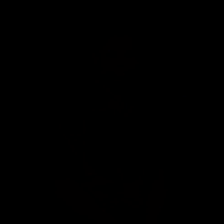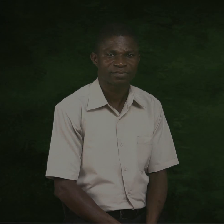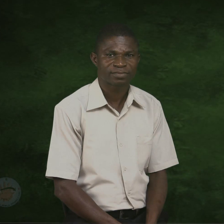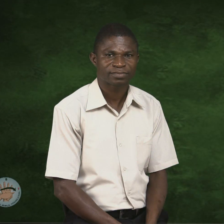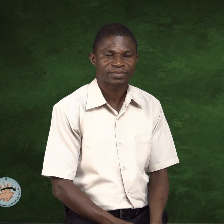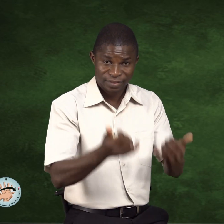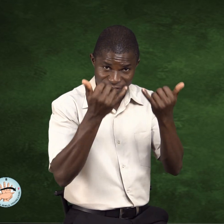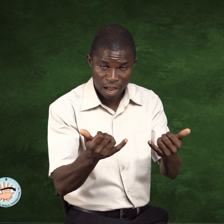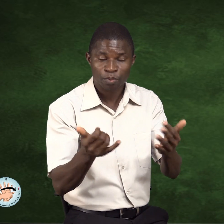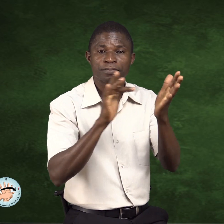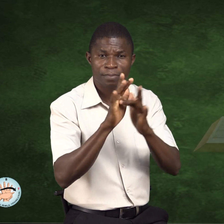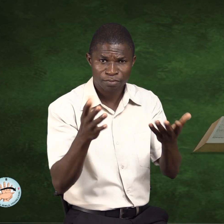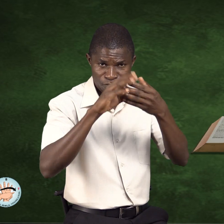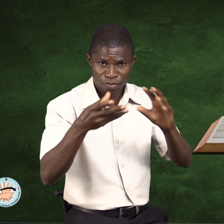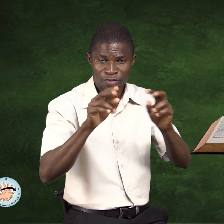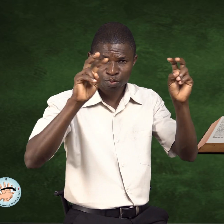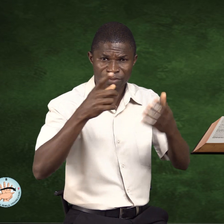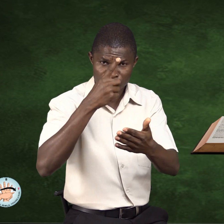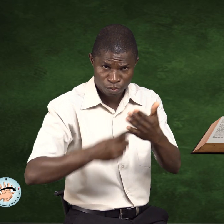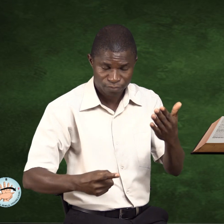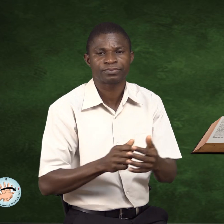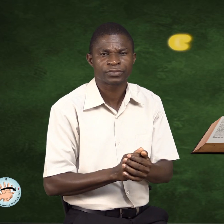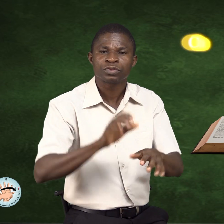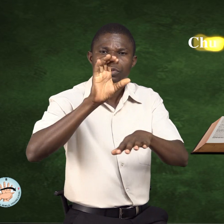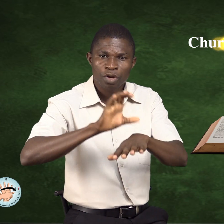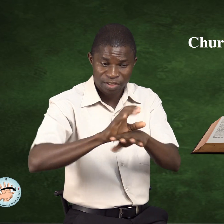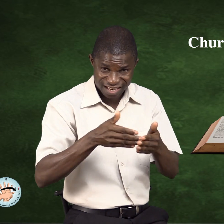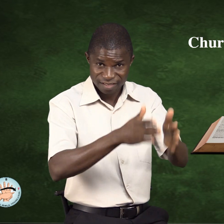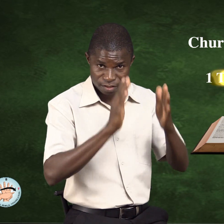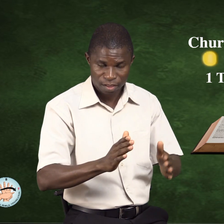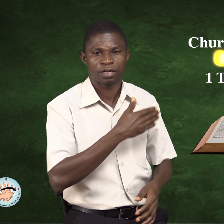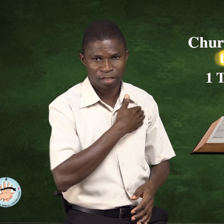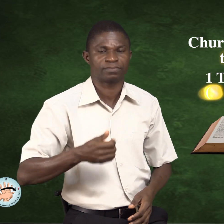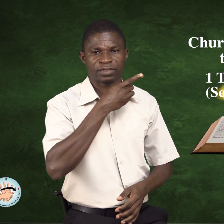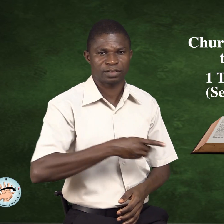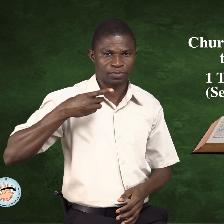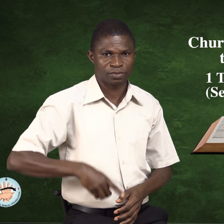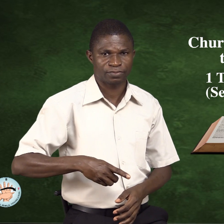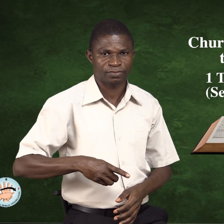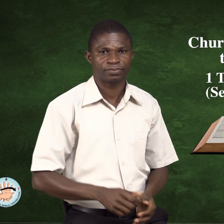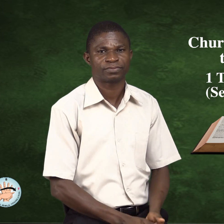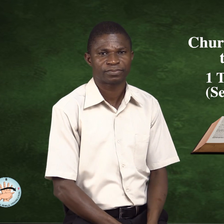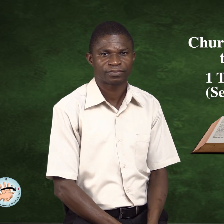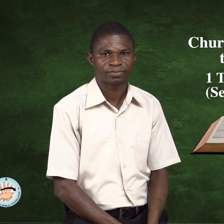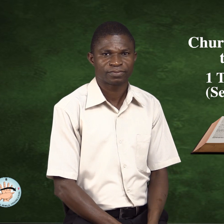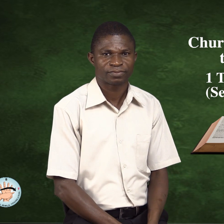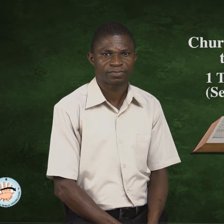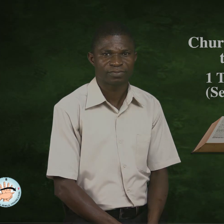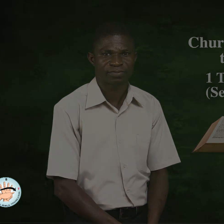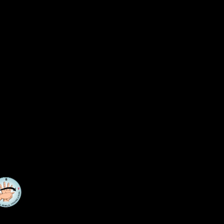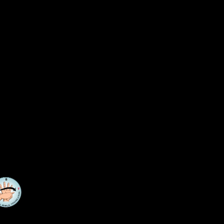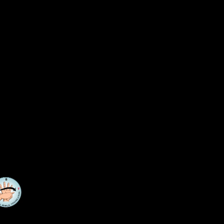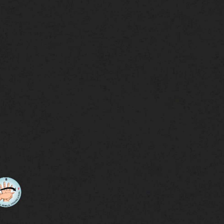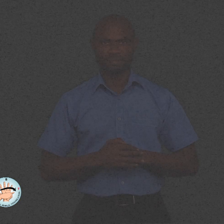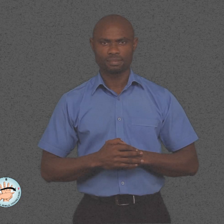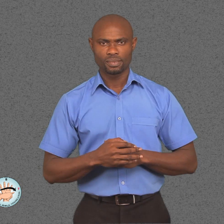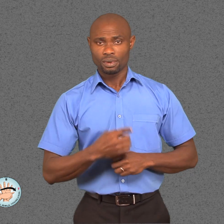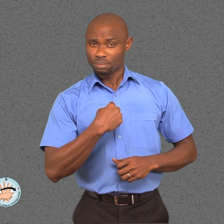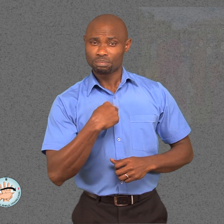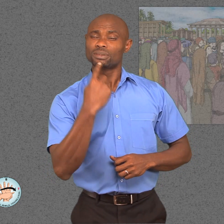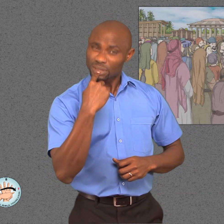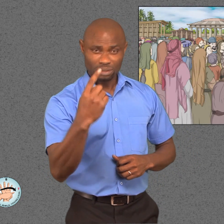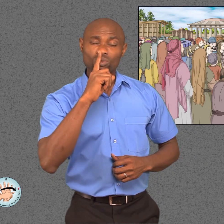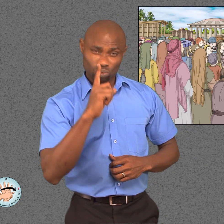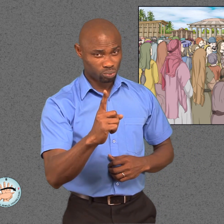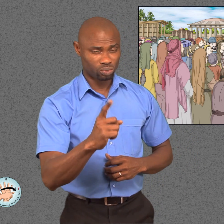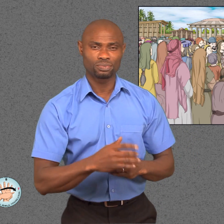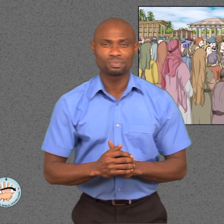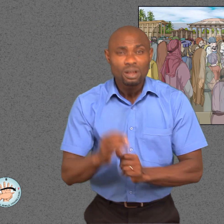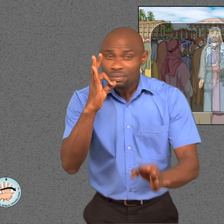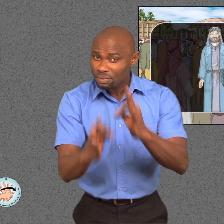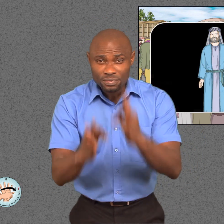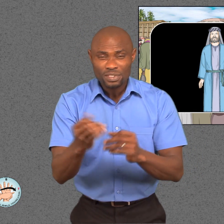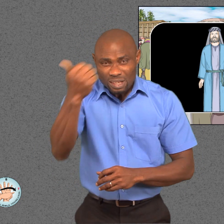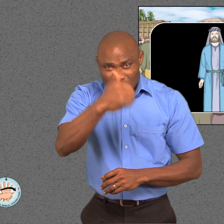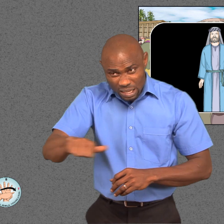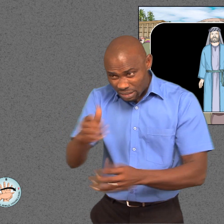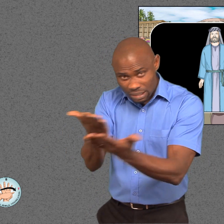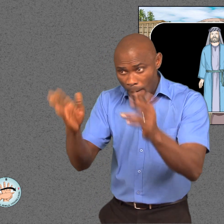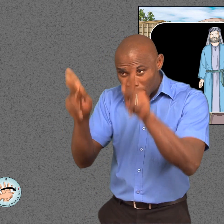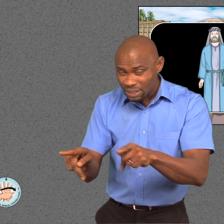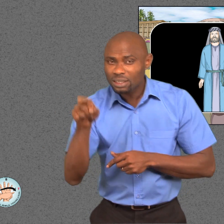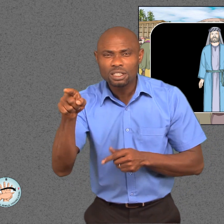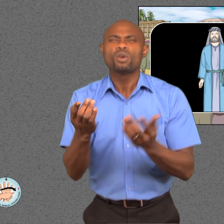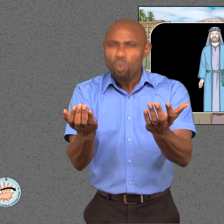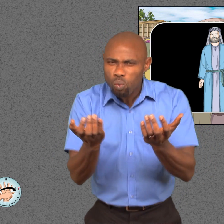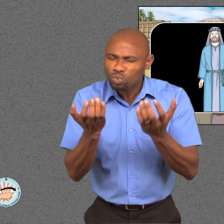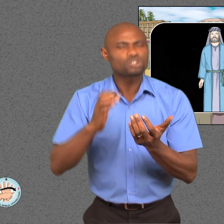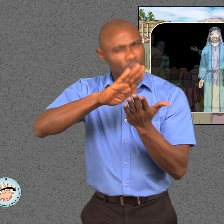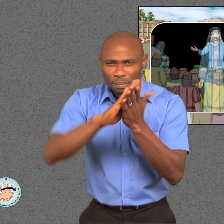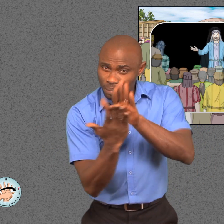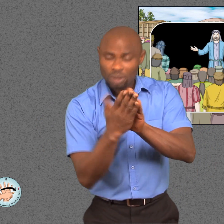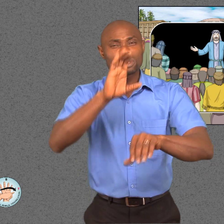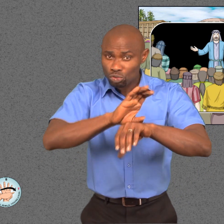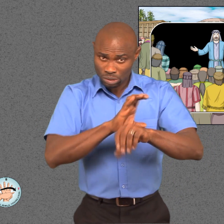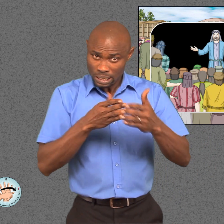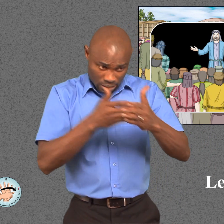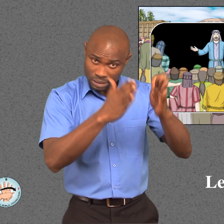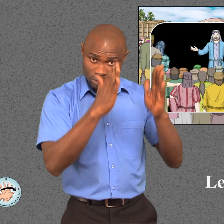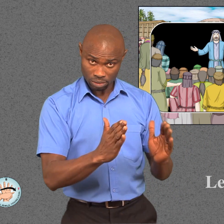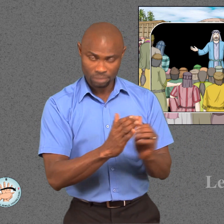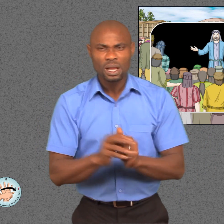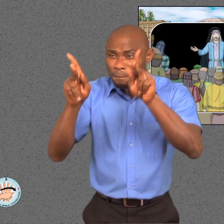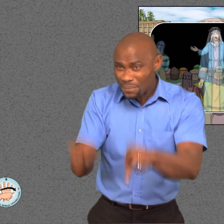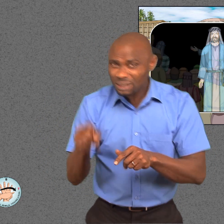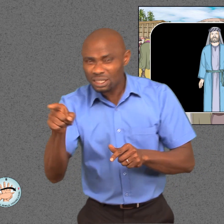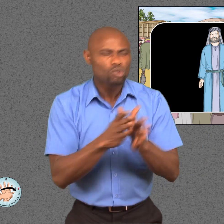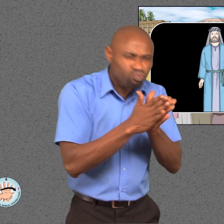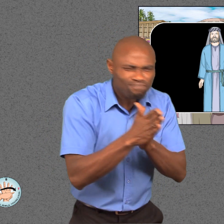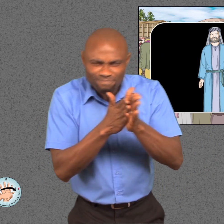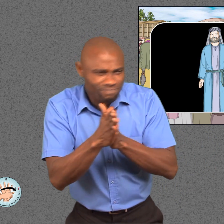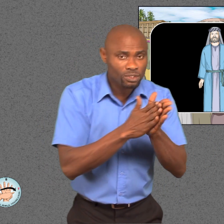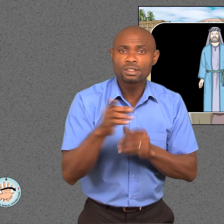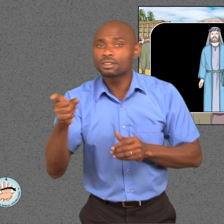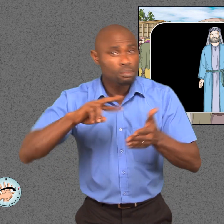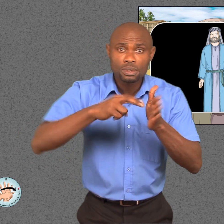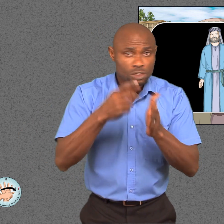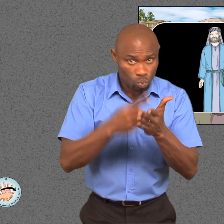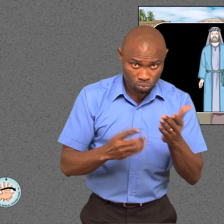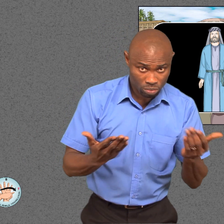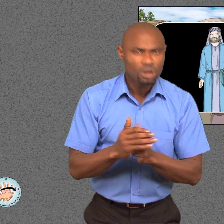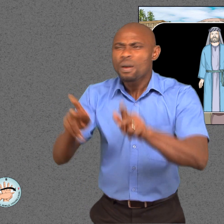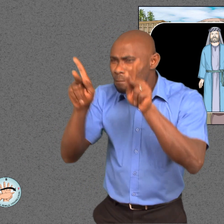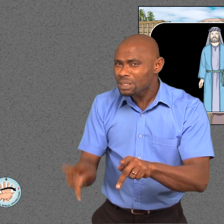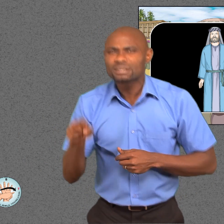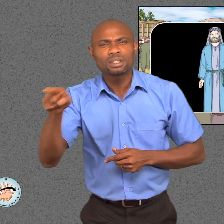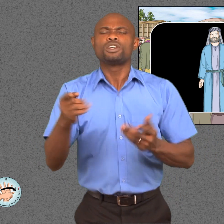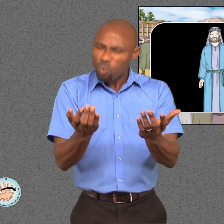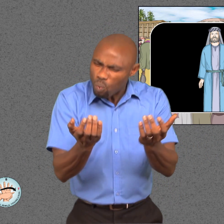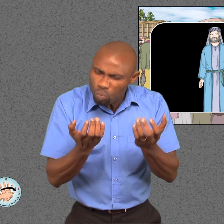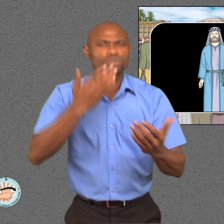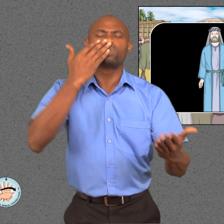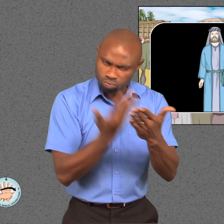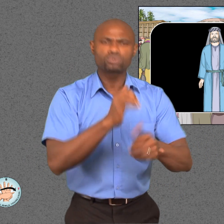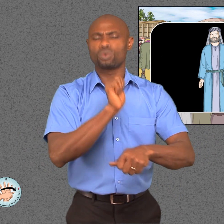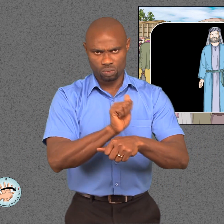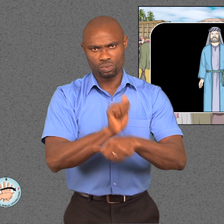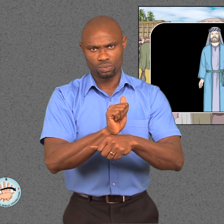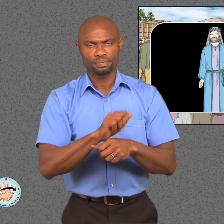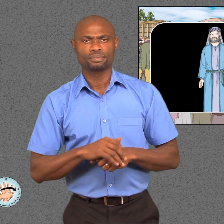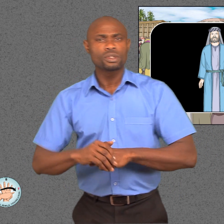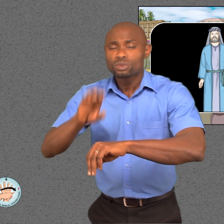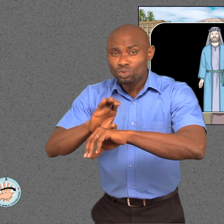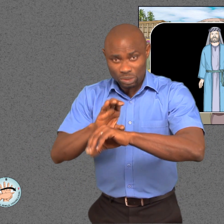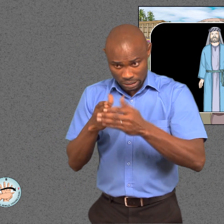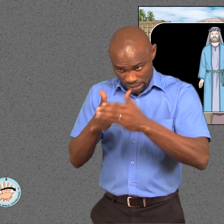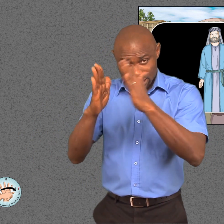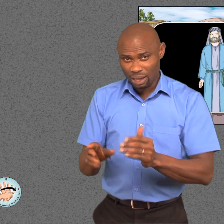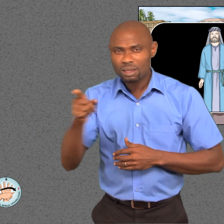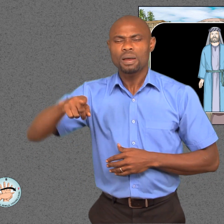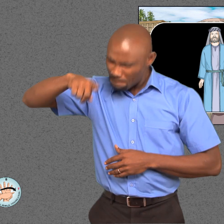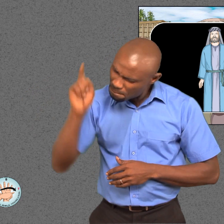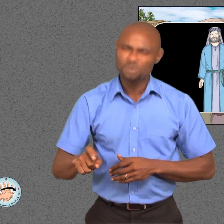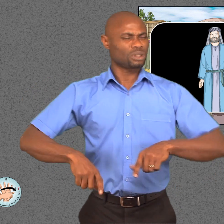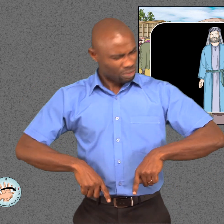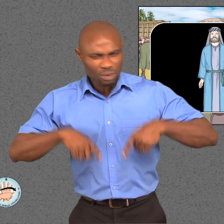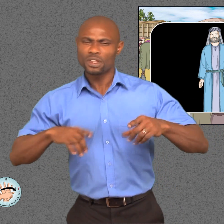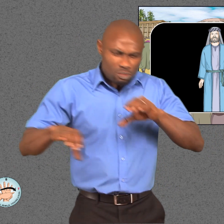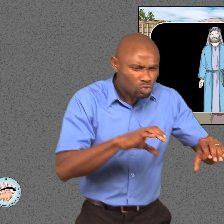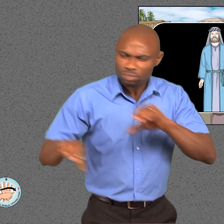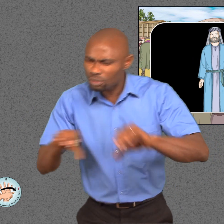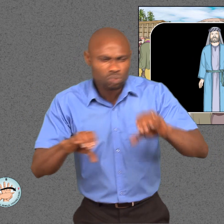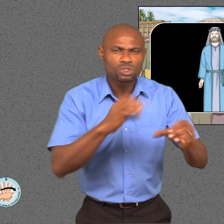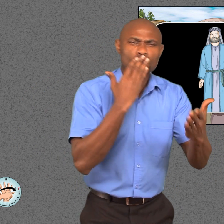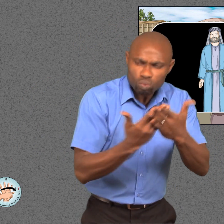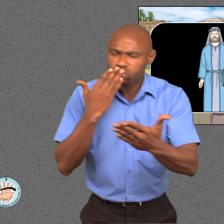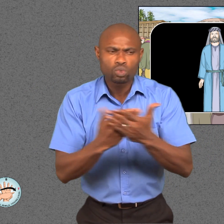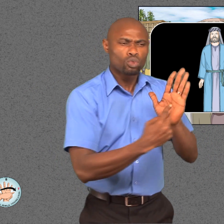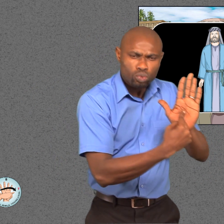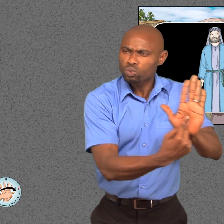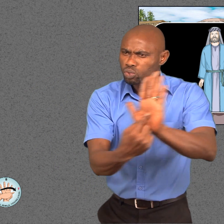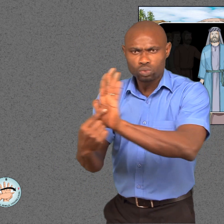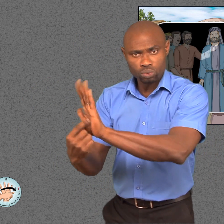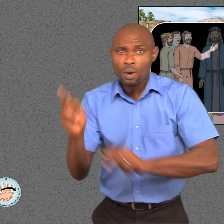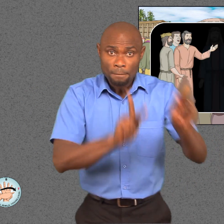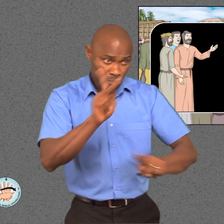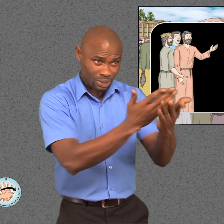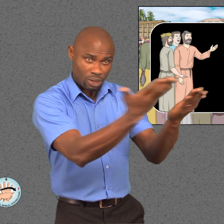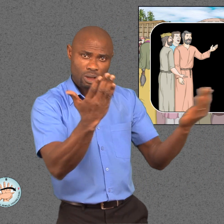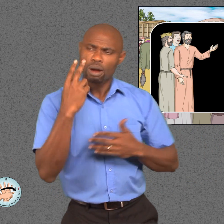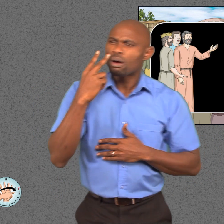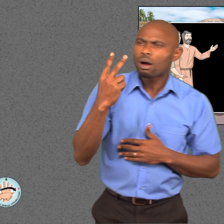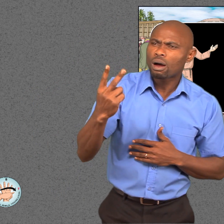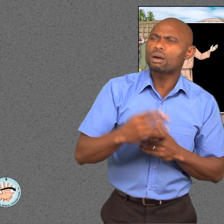This is a trustworthy saying: If anyone aspires to be an overseer, he desires a noble task.